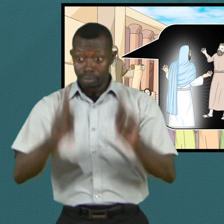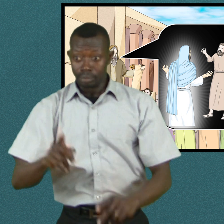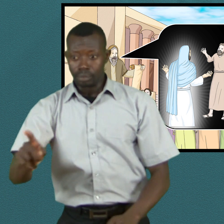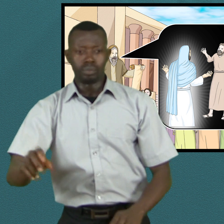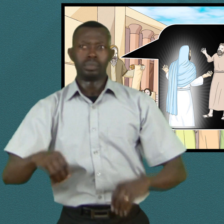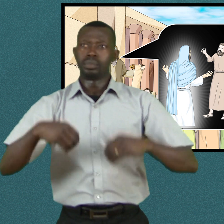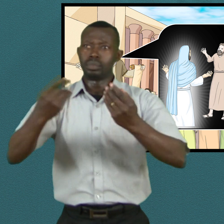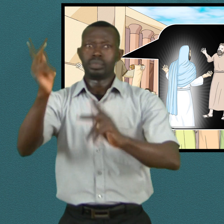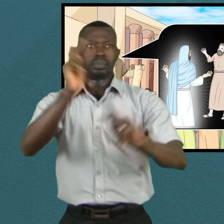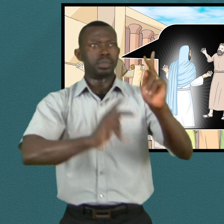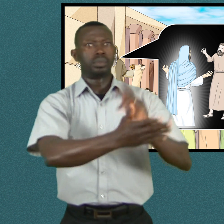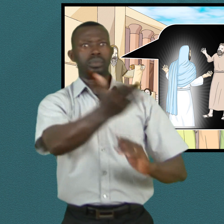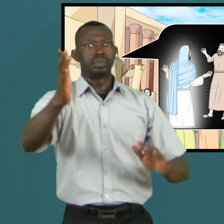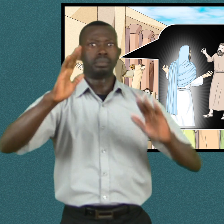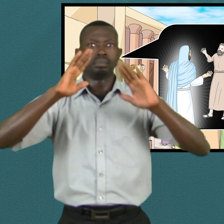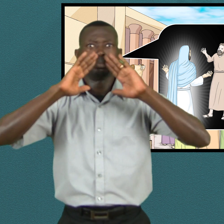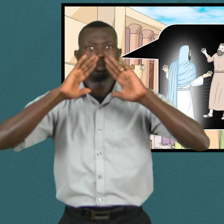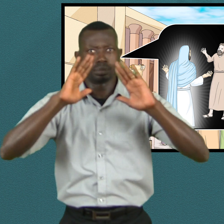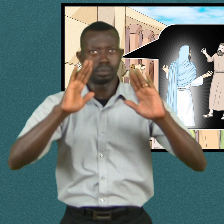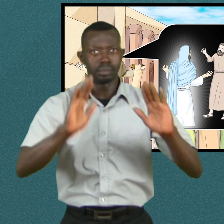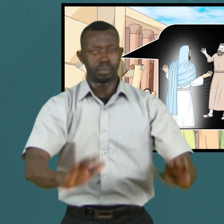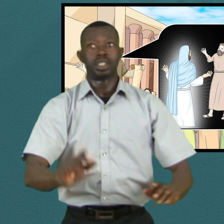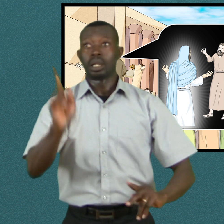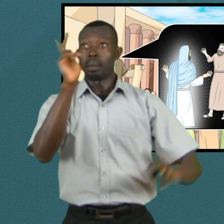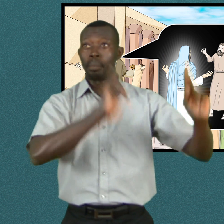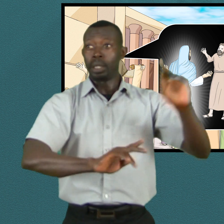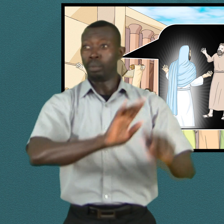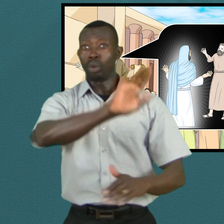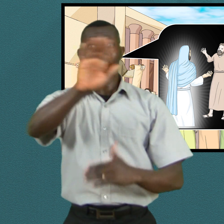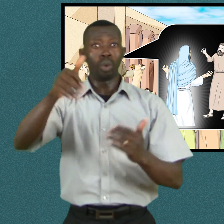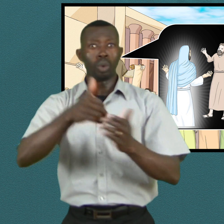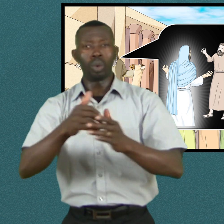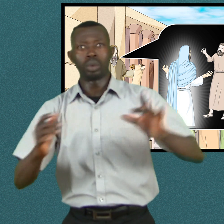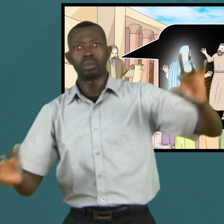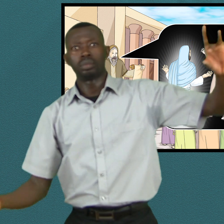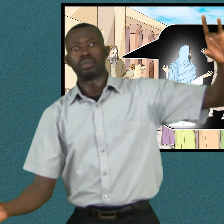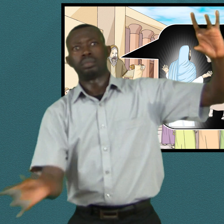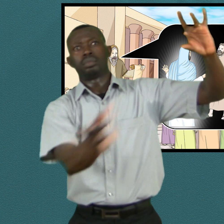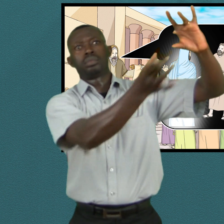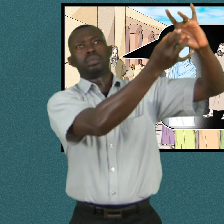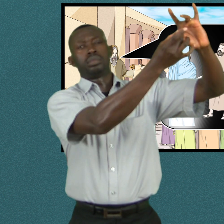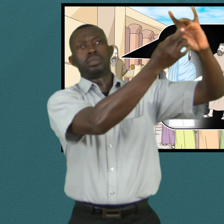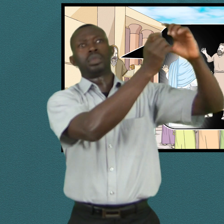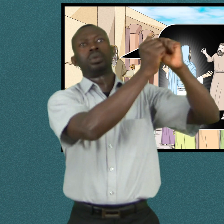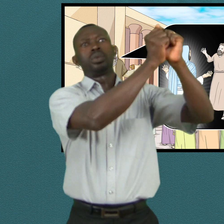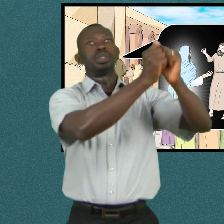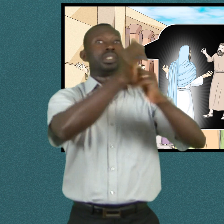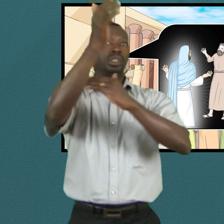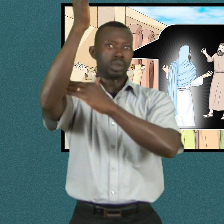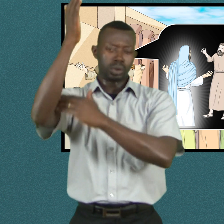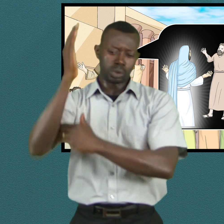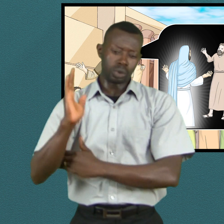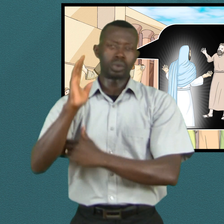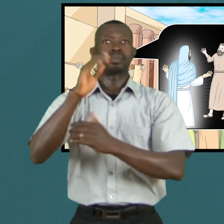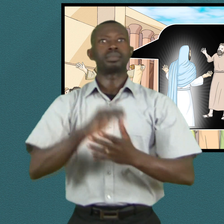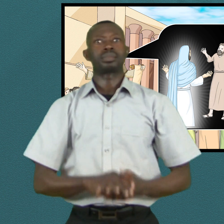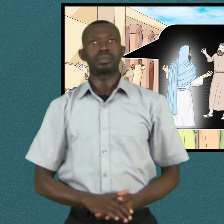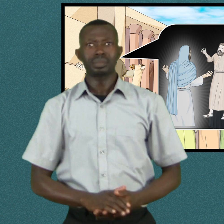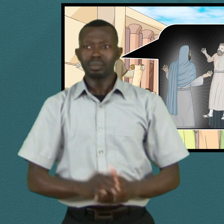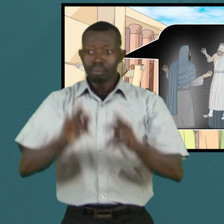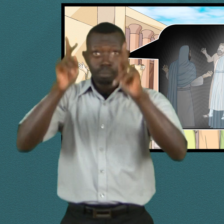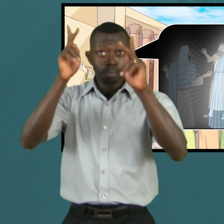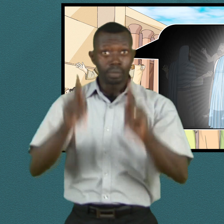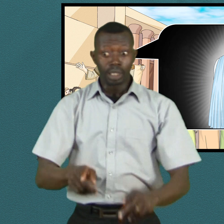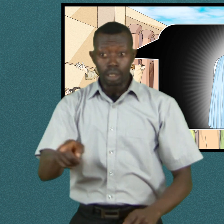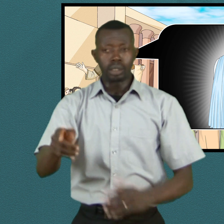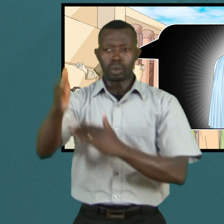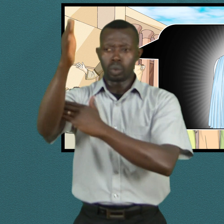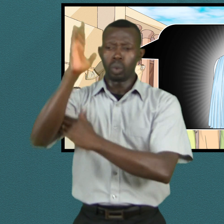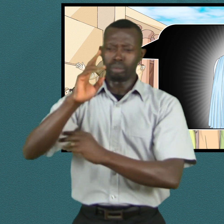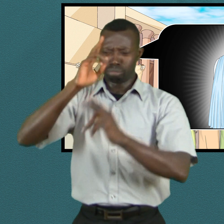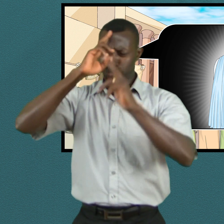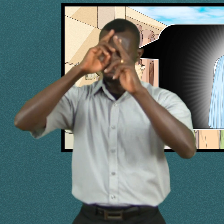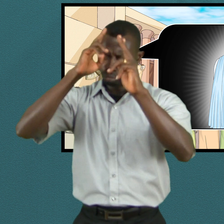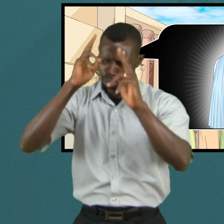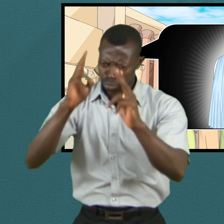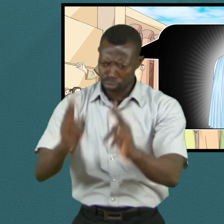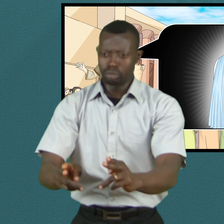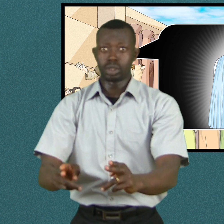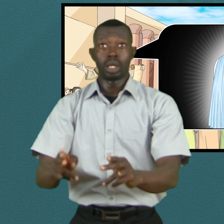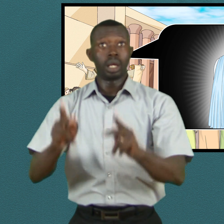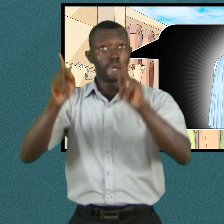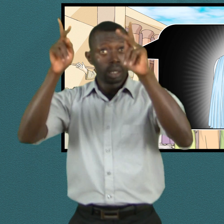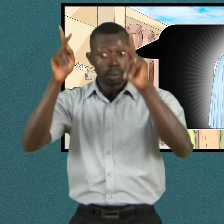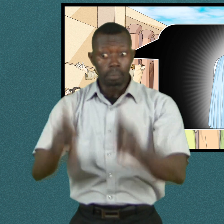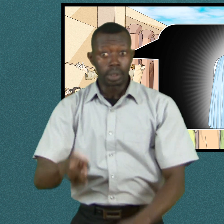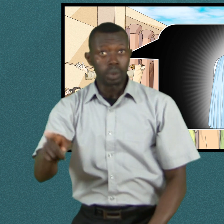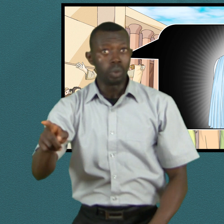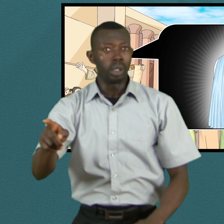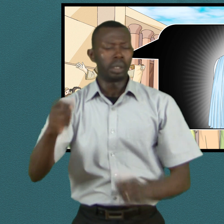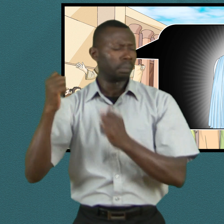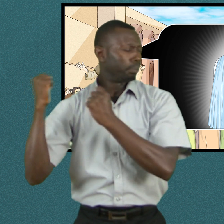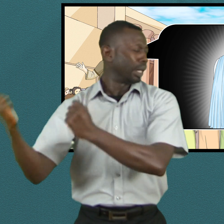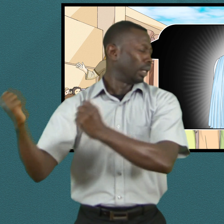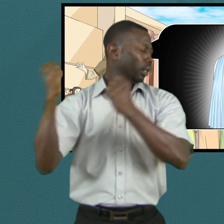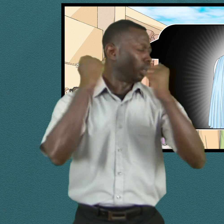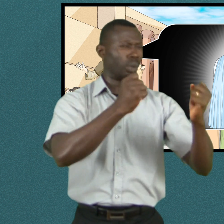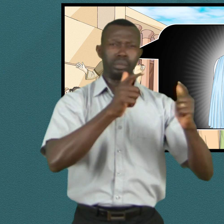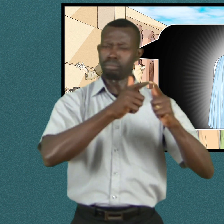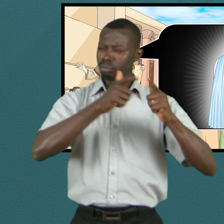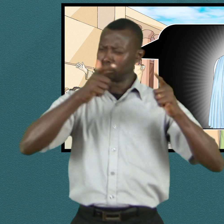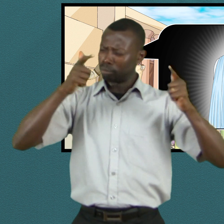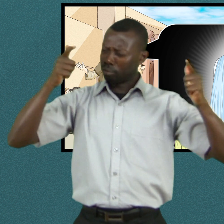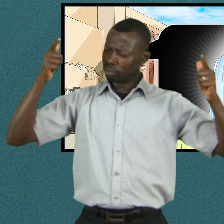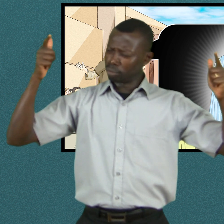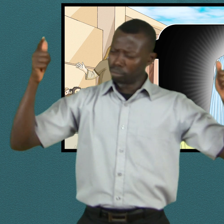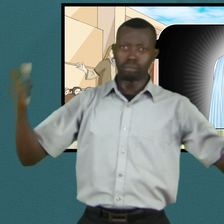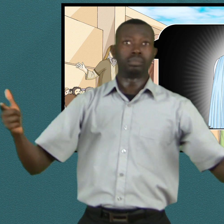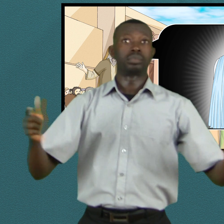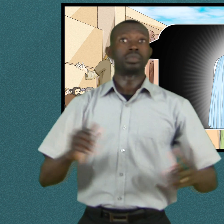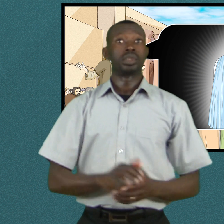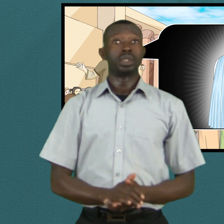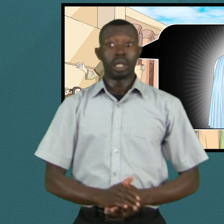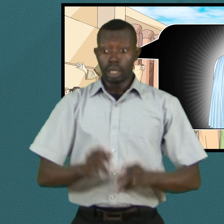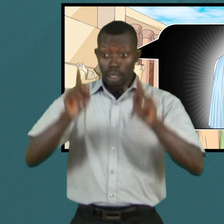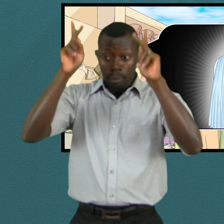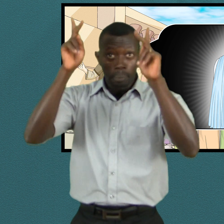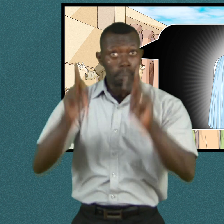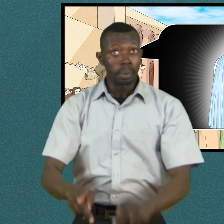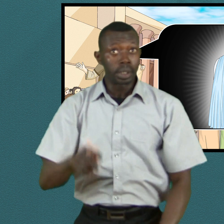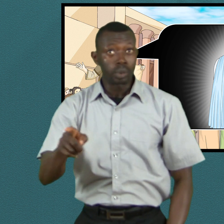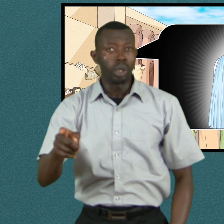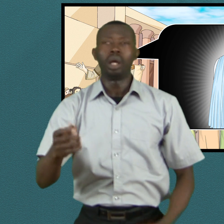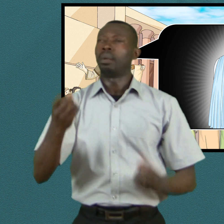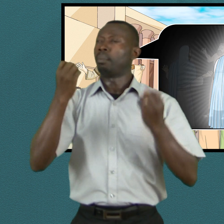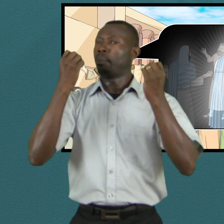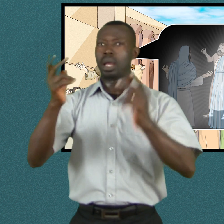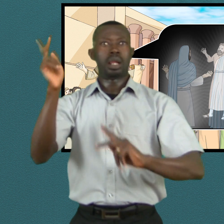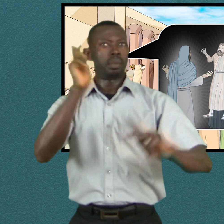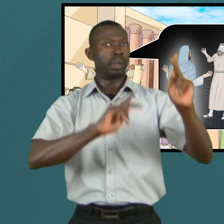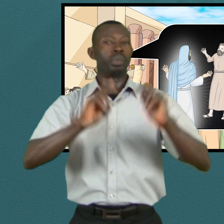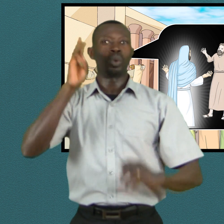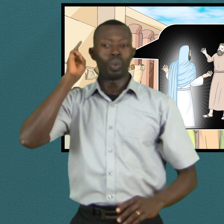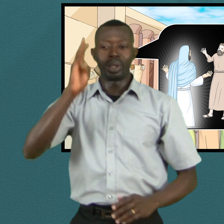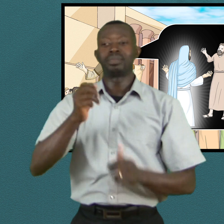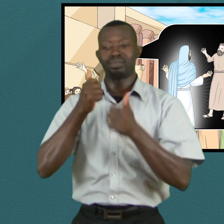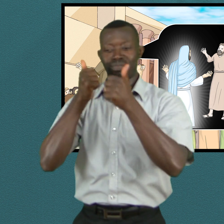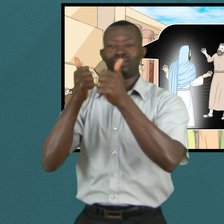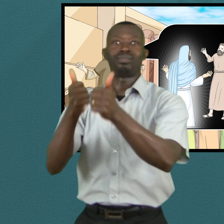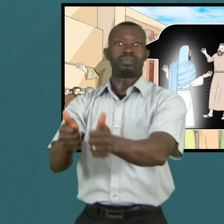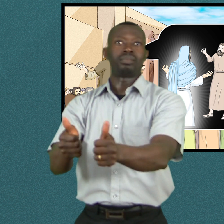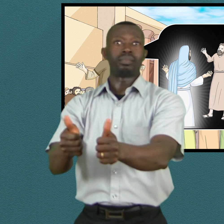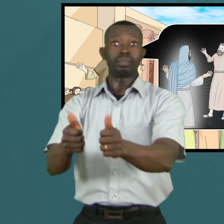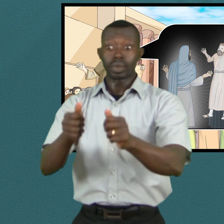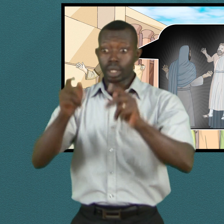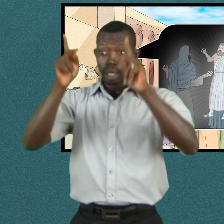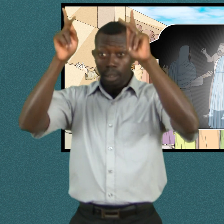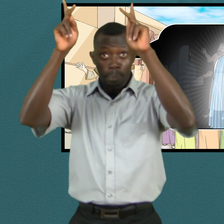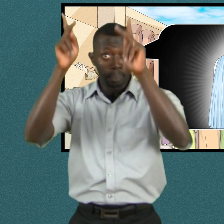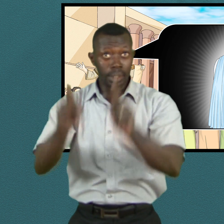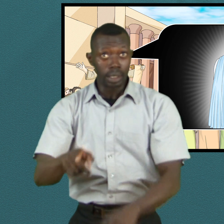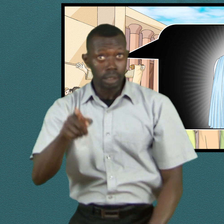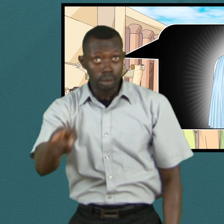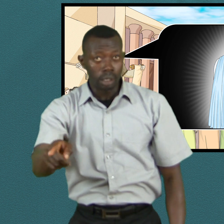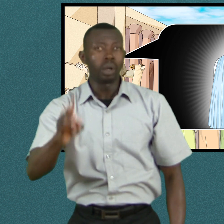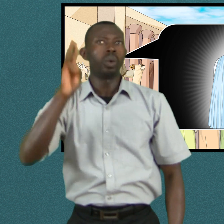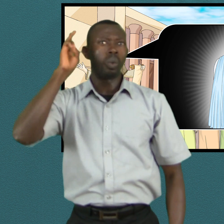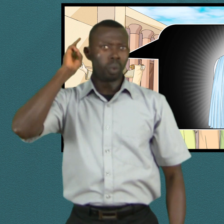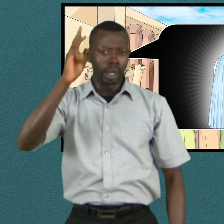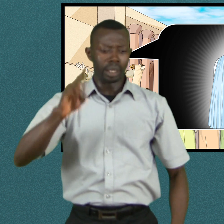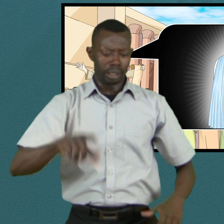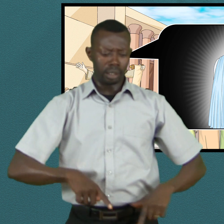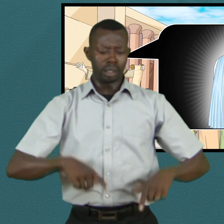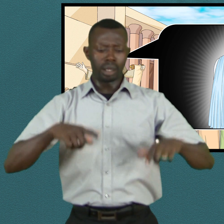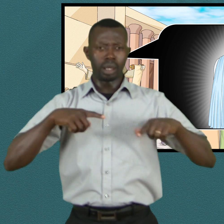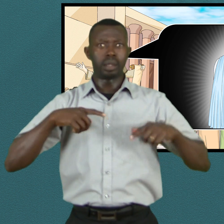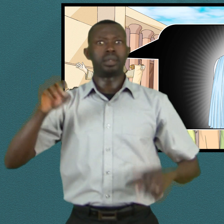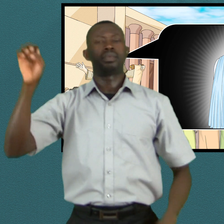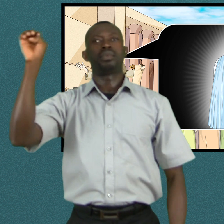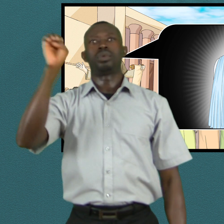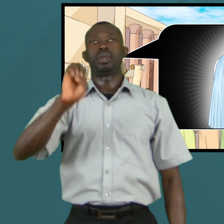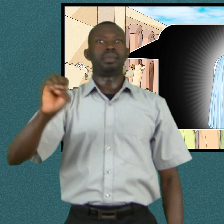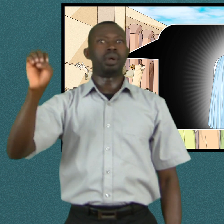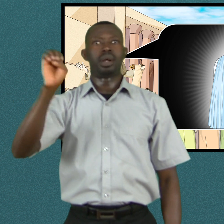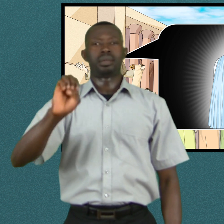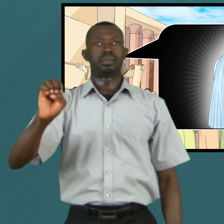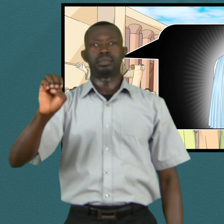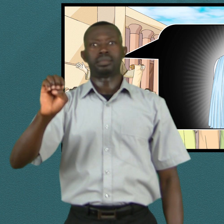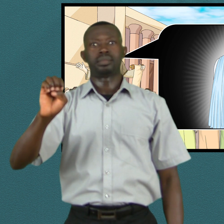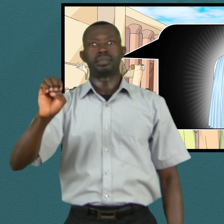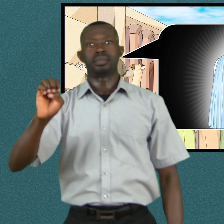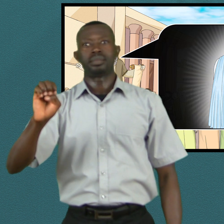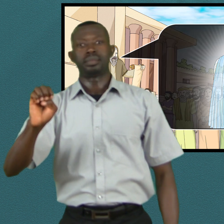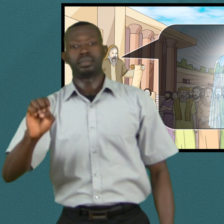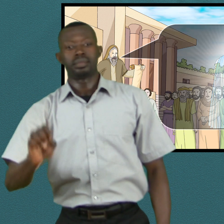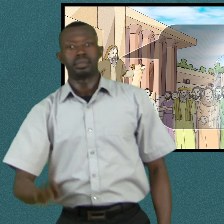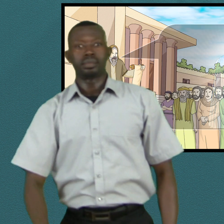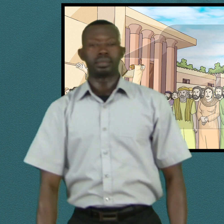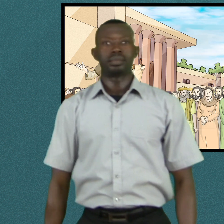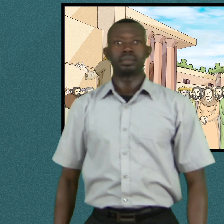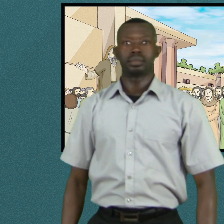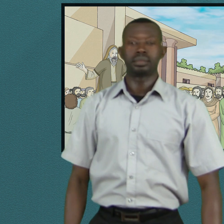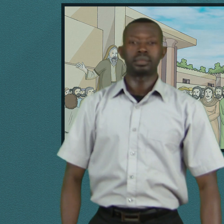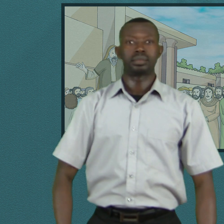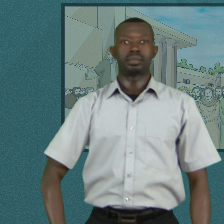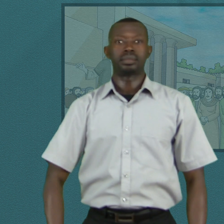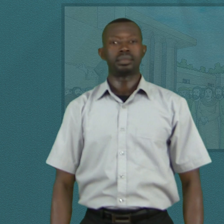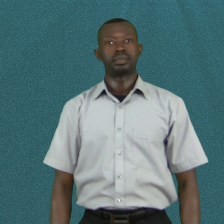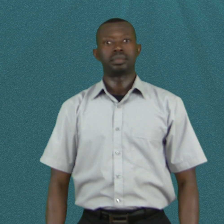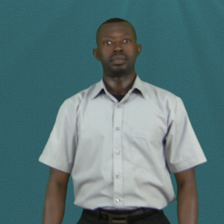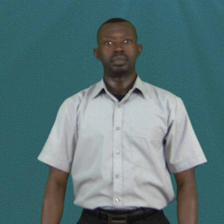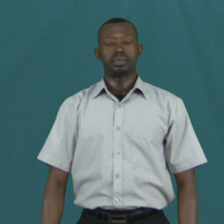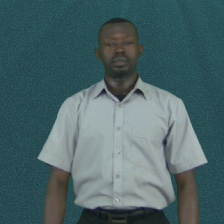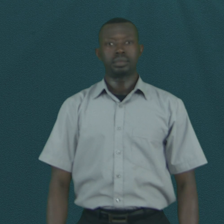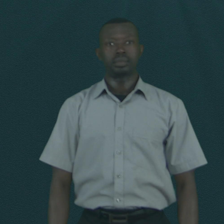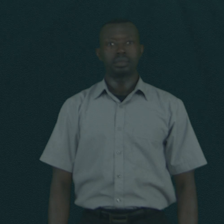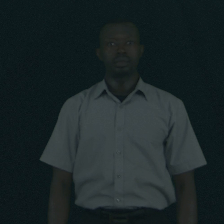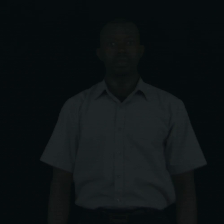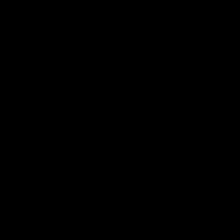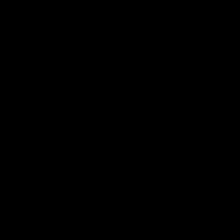This is the word of the LORD that came to Micah the Moreshite in the days of Jotham, Ahaz, and Hezekiah, kings of Judah—what he saw regarding Samaria and Jerusalem: But you, Bethlehem Ephrathah, who are small among the clans of Judah, out of you will come forth for Me One to be ruler over Israel — One whose origins are of old, from the days of eternity.